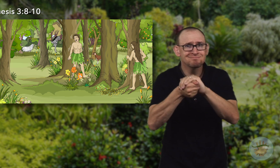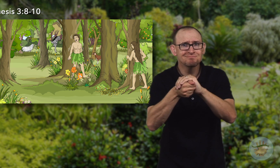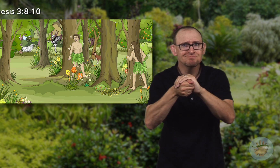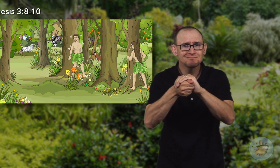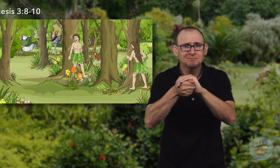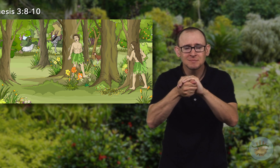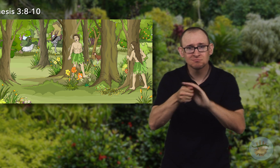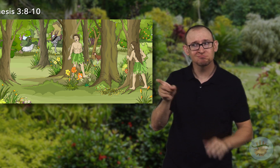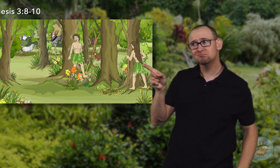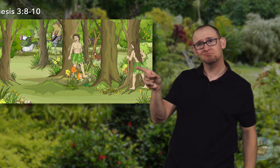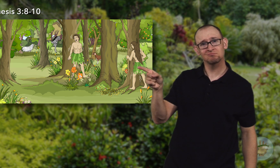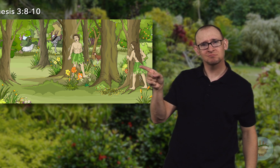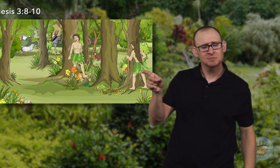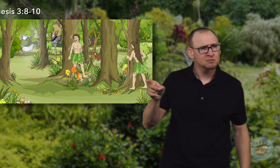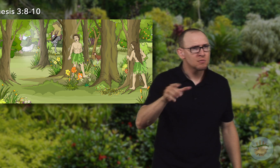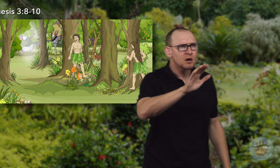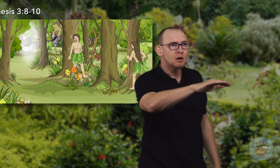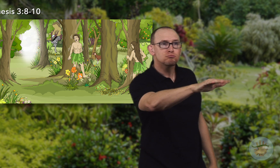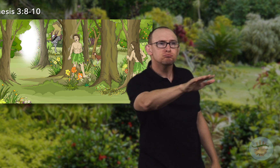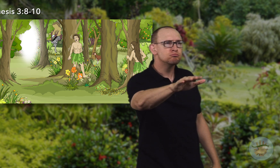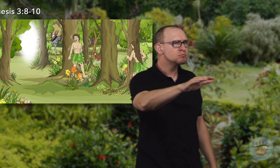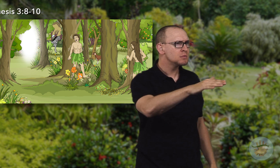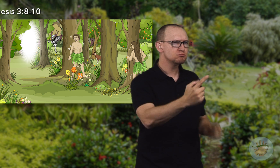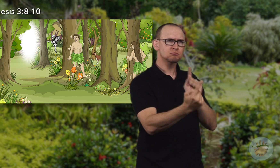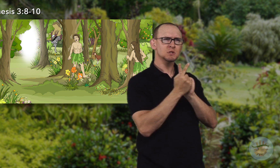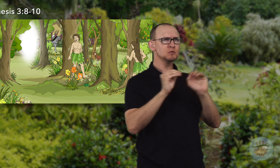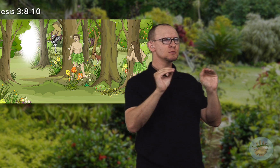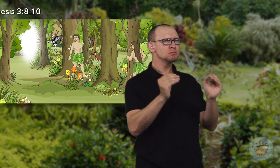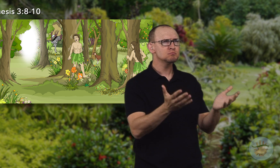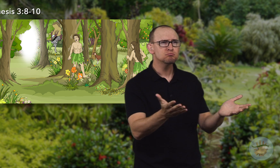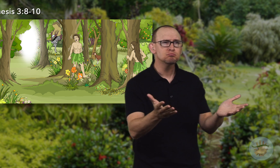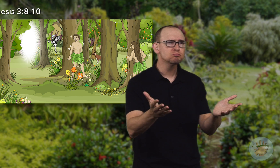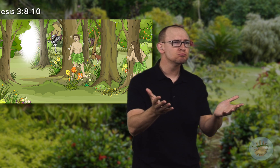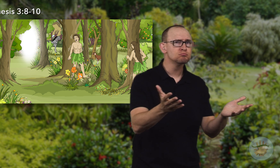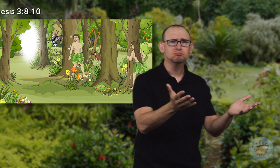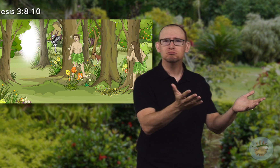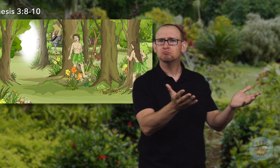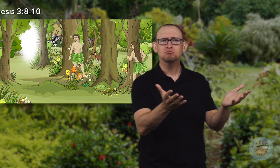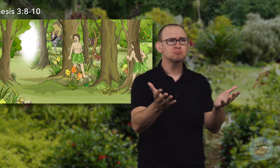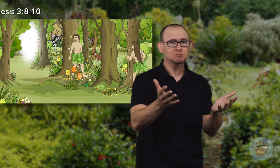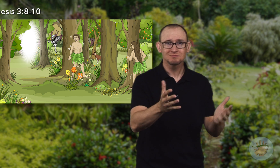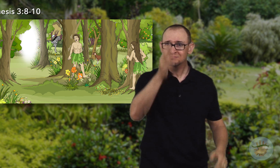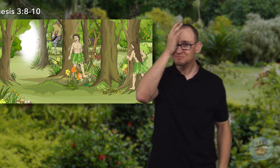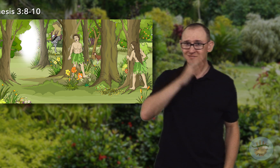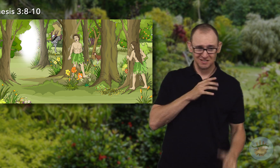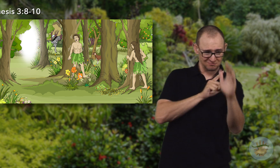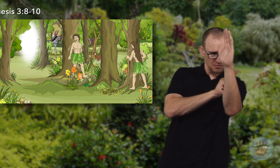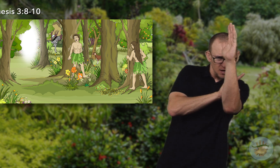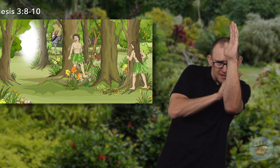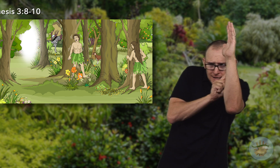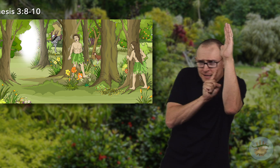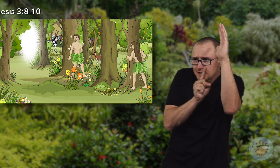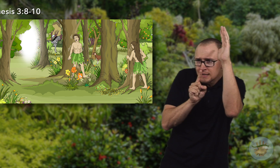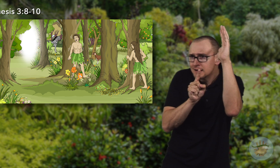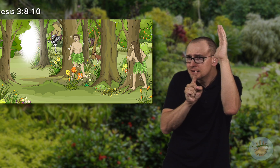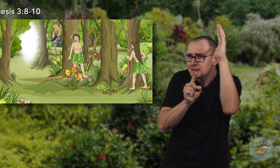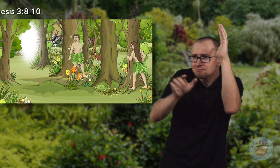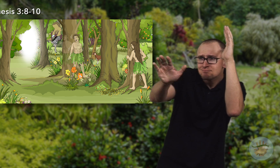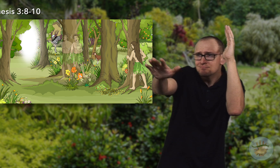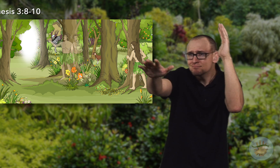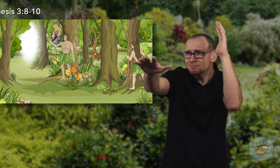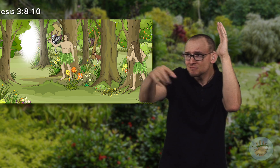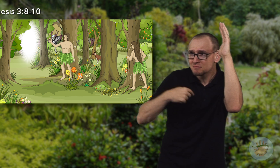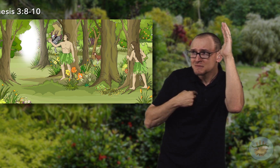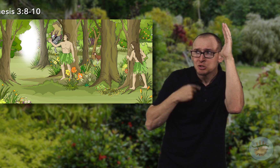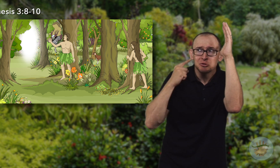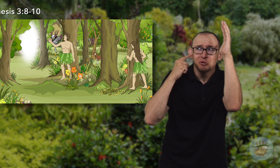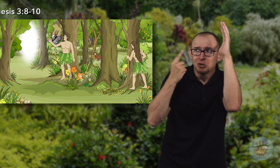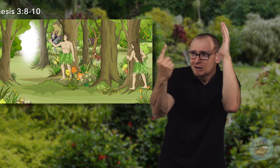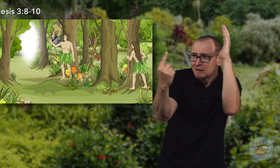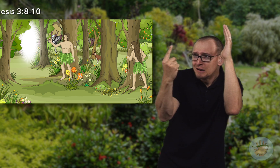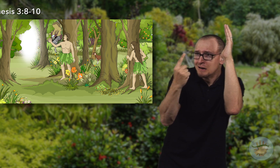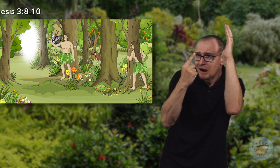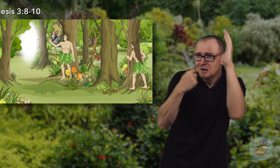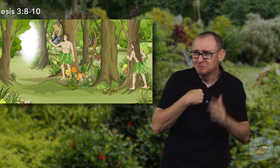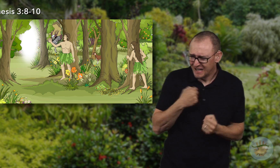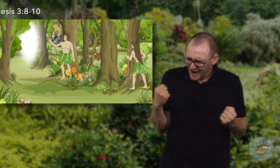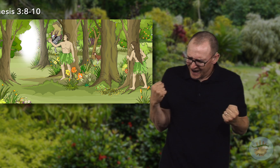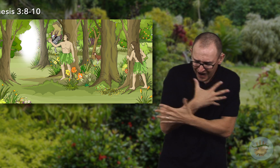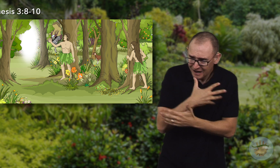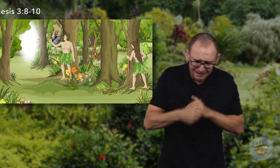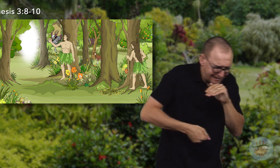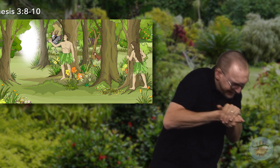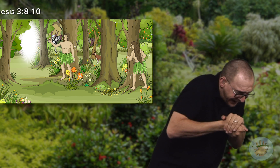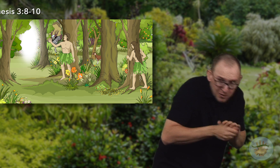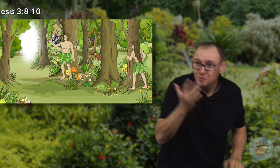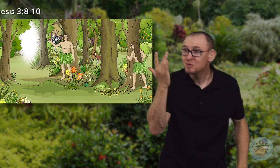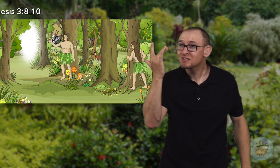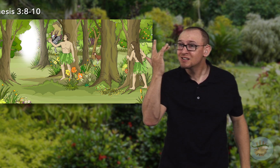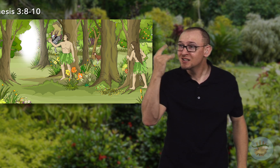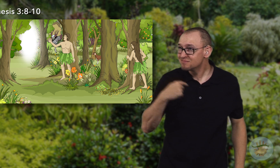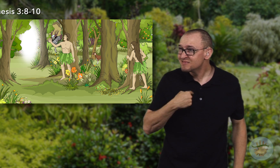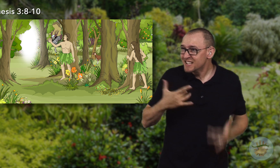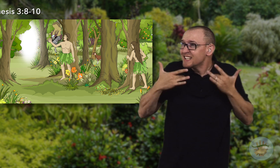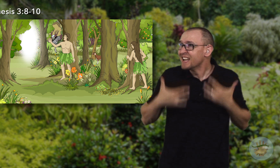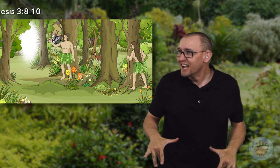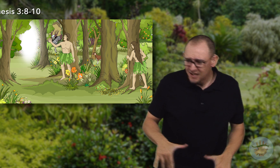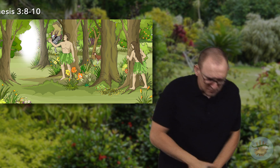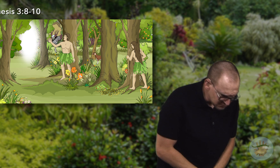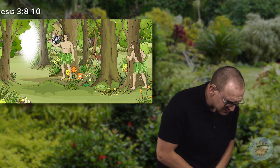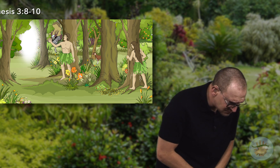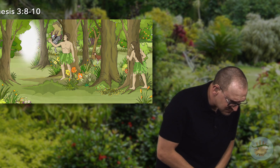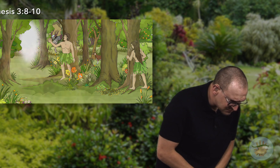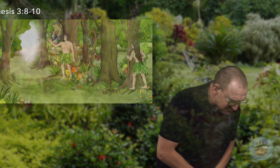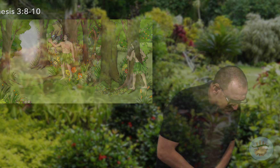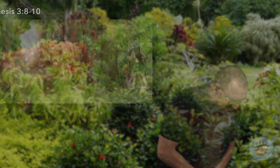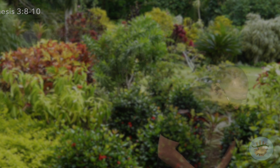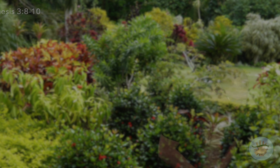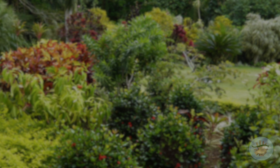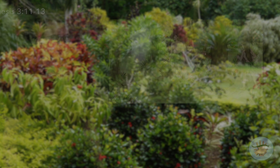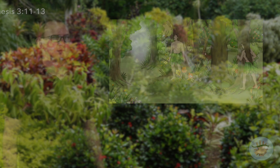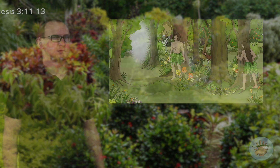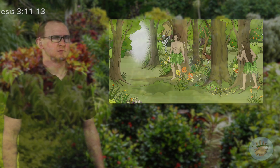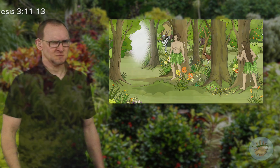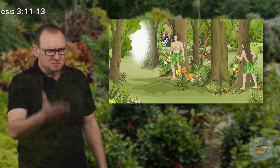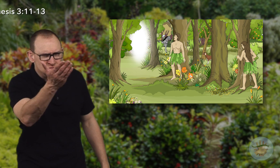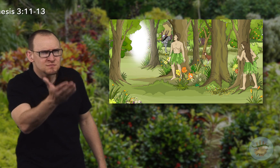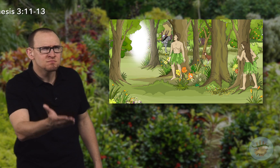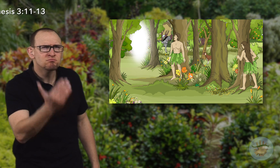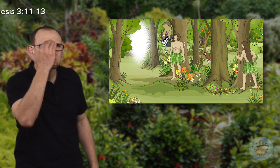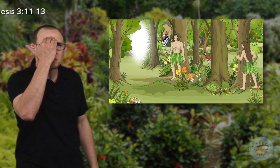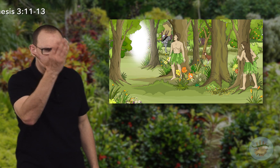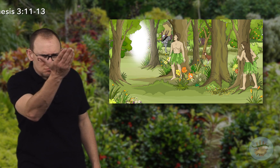But the LORD God called out to the man, “Where are you?” “I heard Your voice in the garden,” he replied, “and I was afraid because I was naked; so I hid myself.”